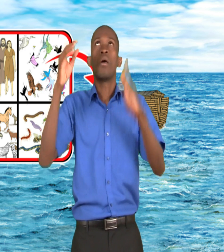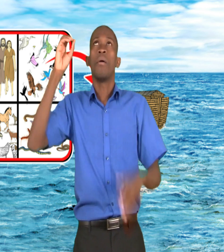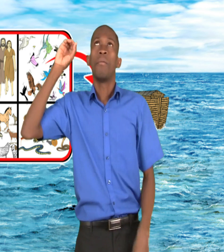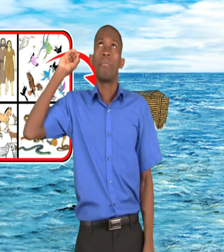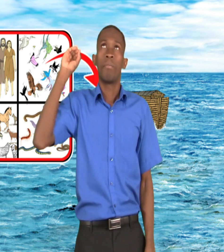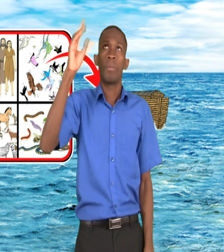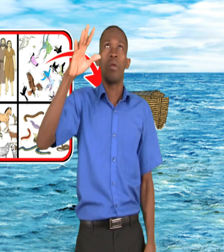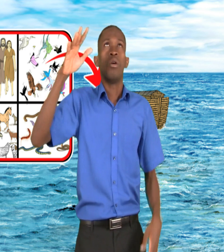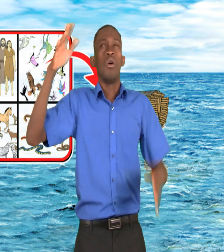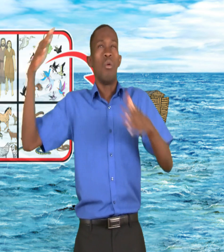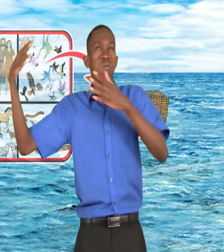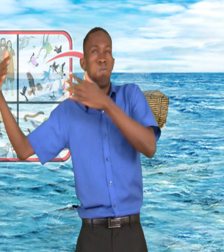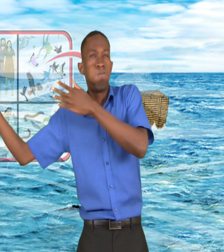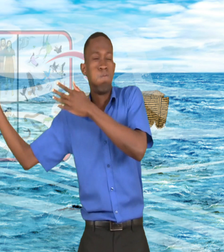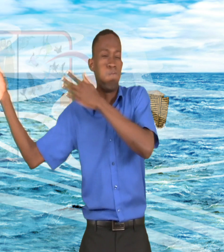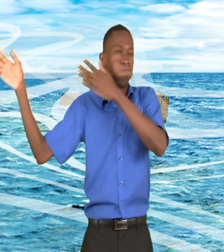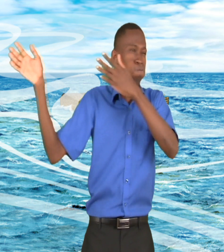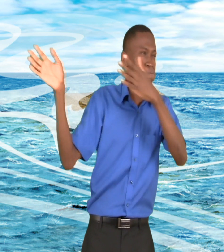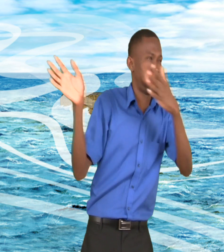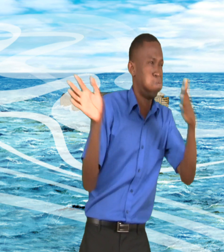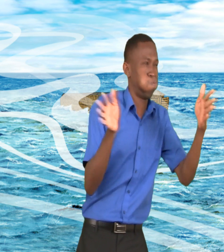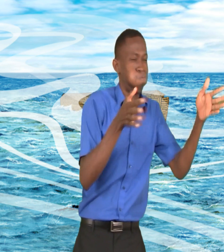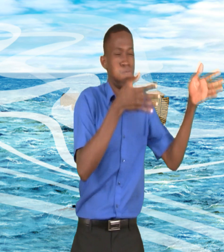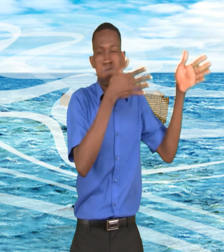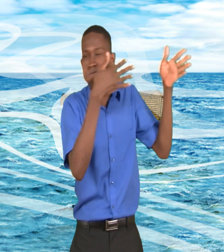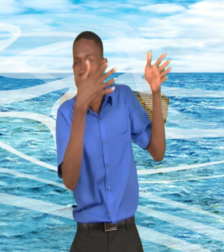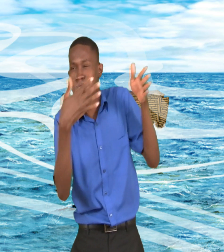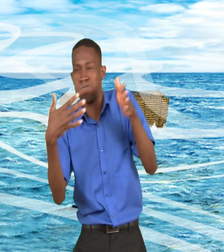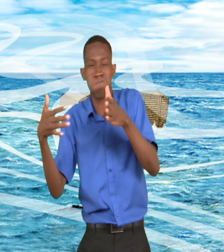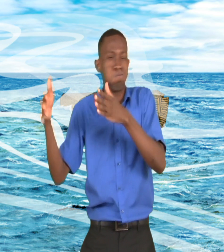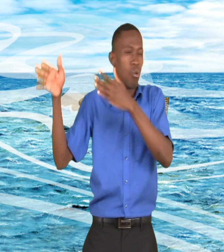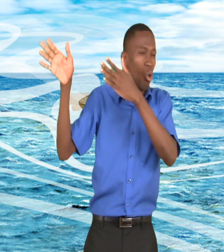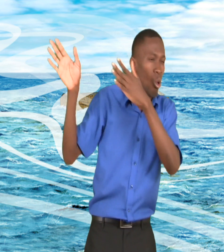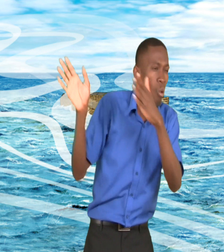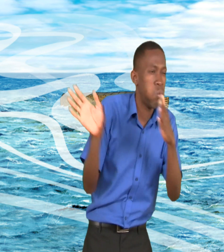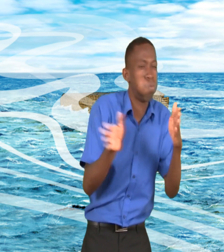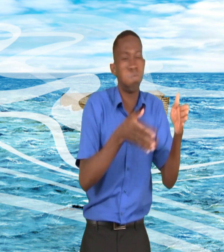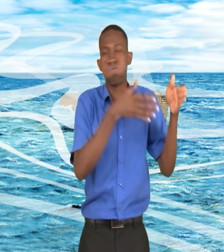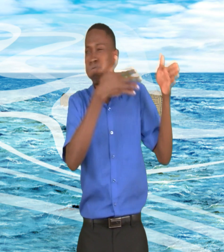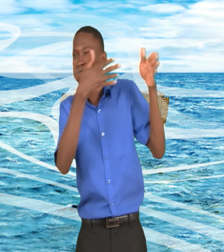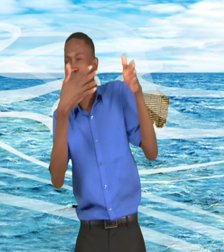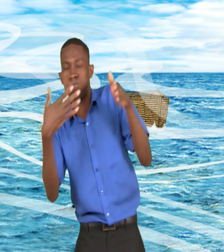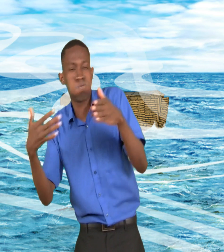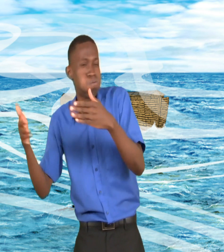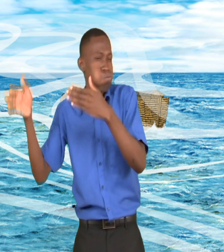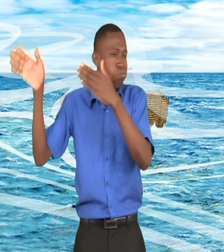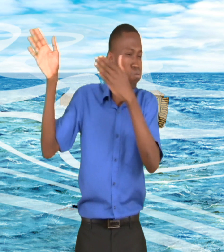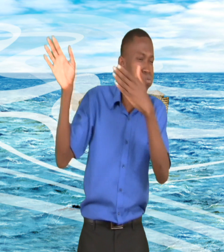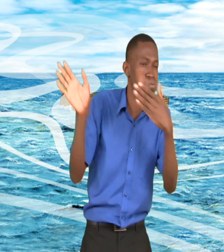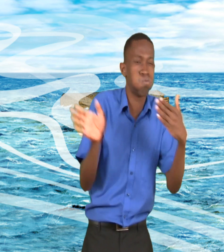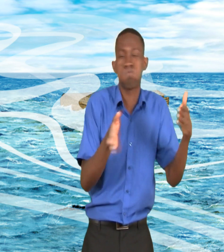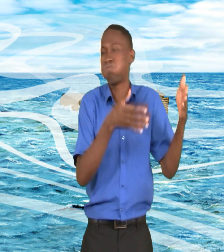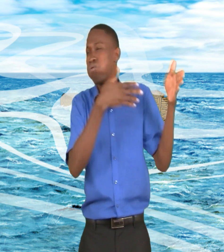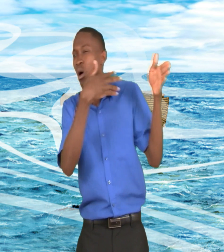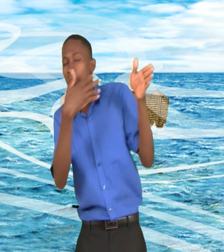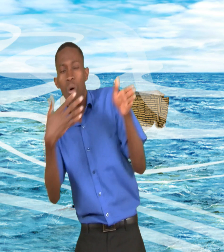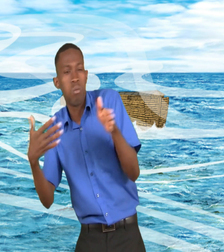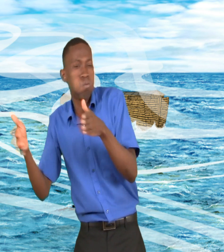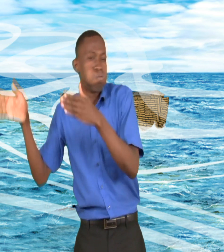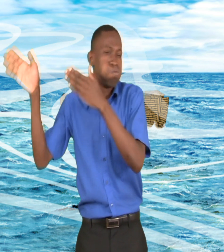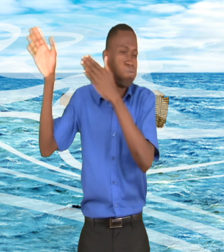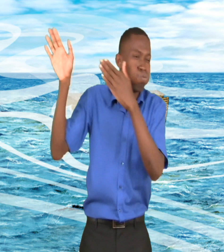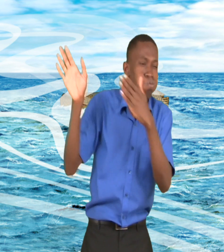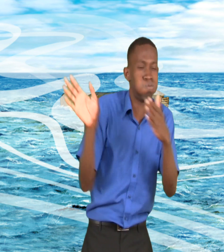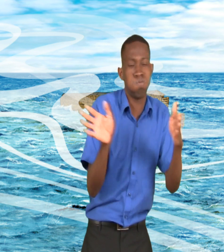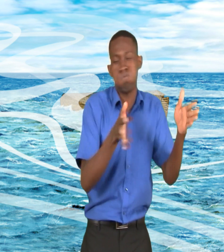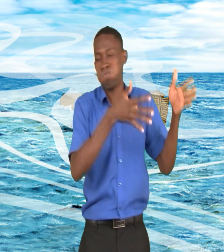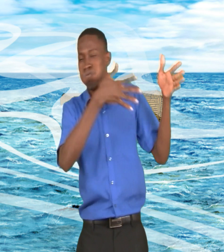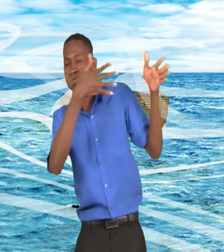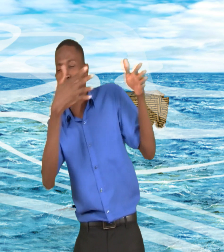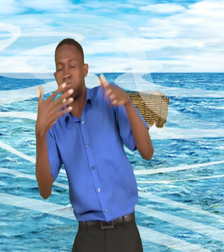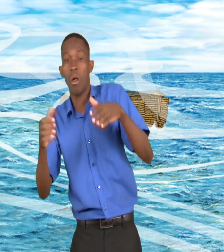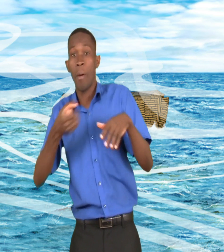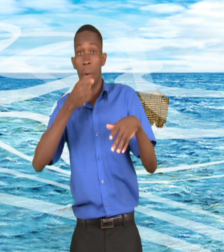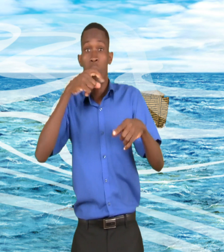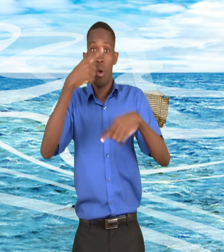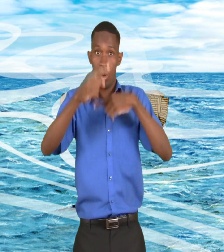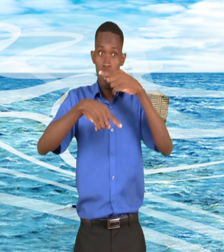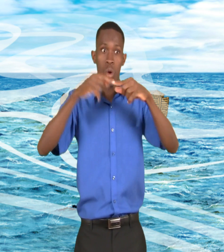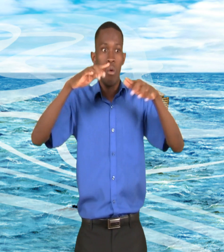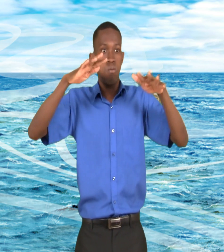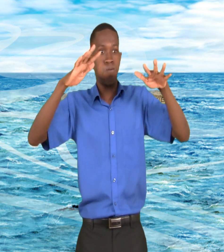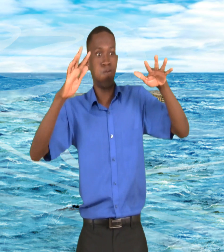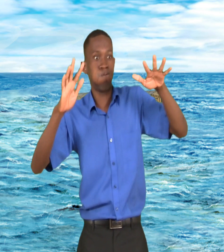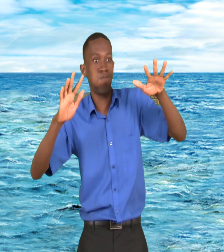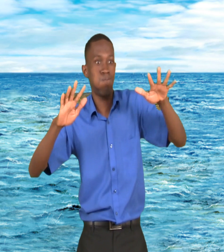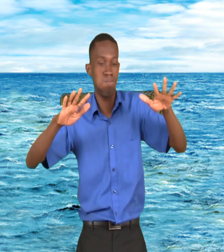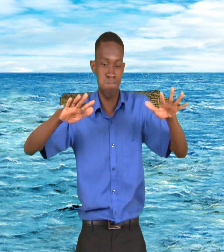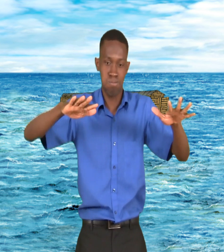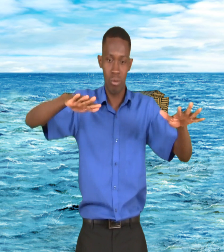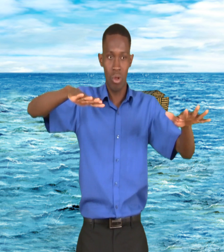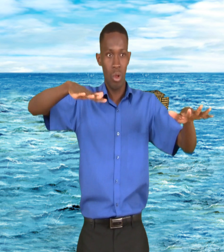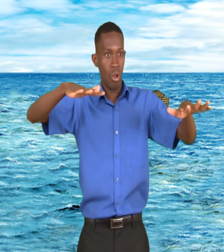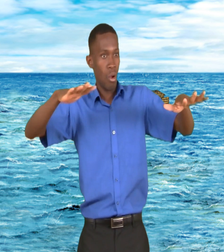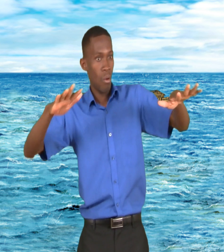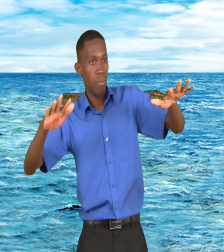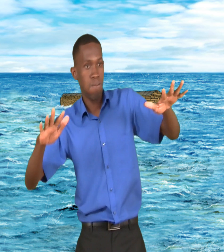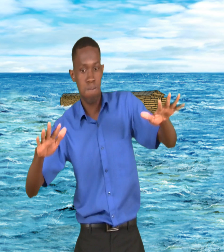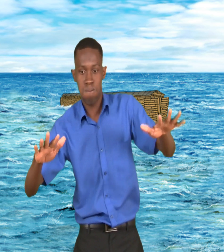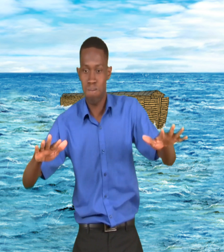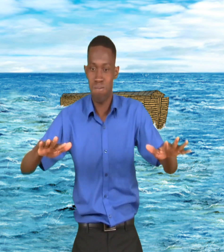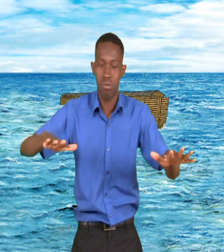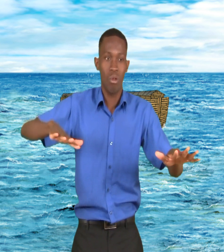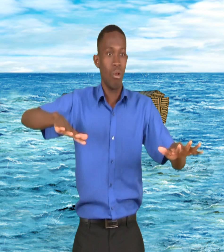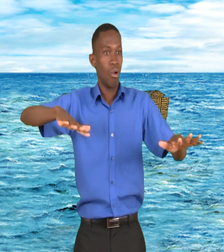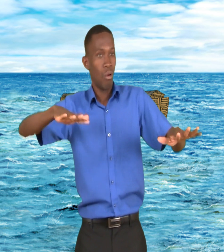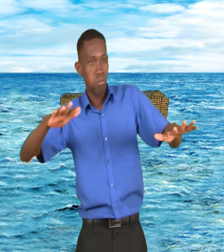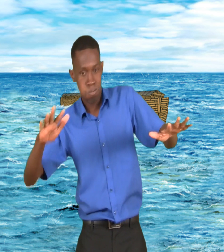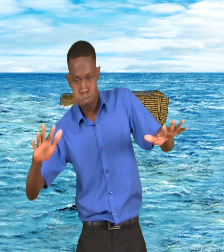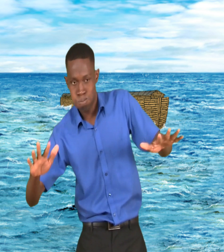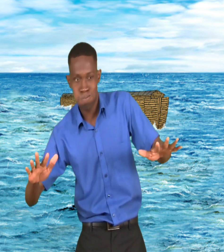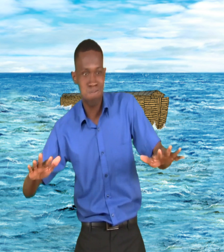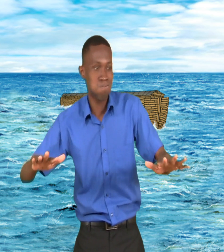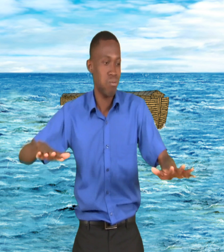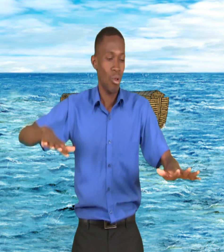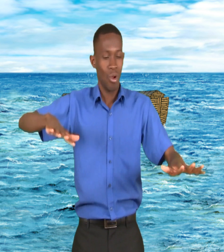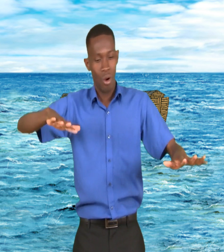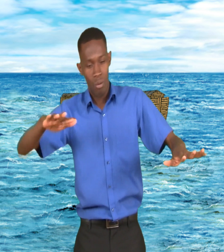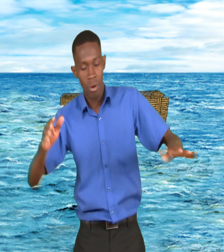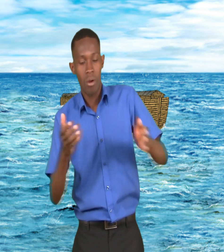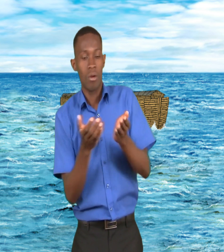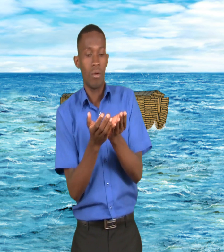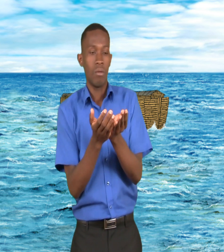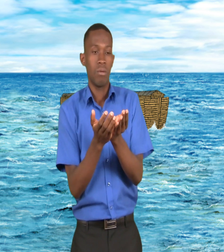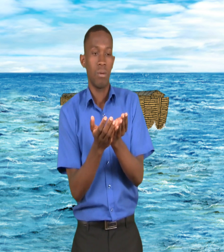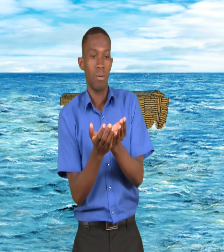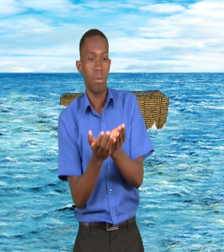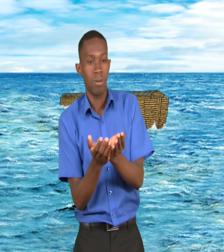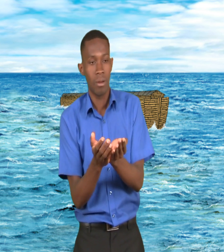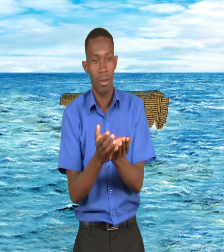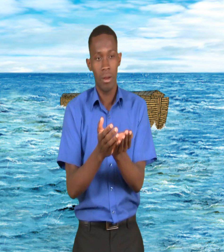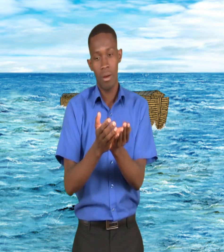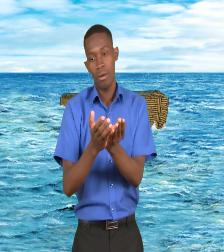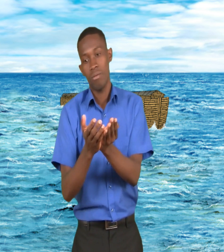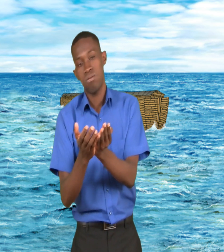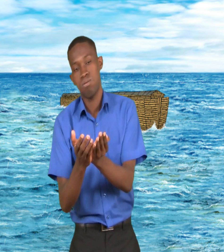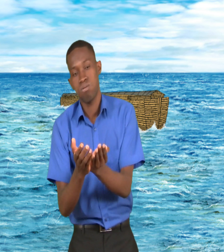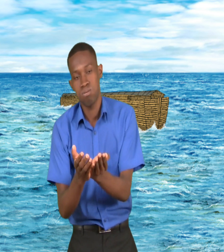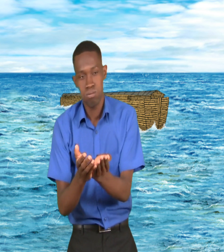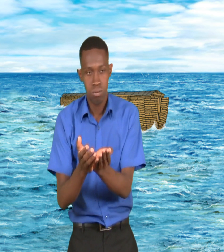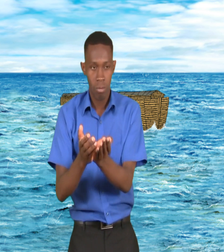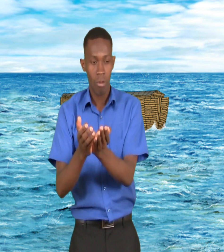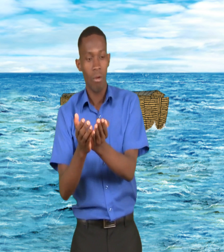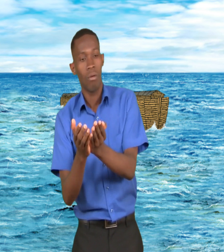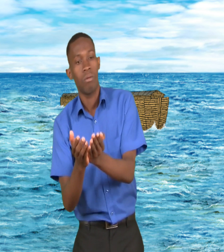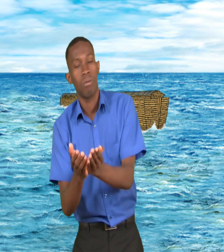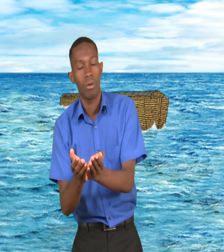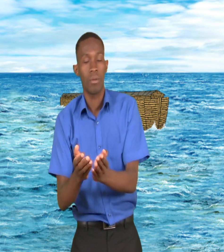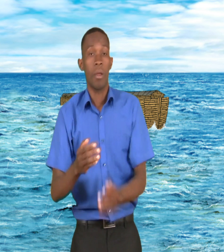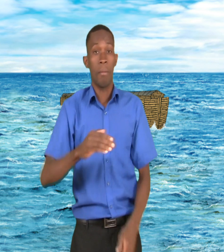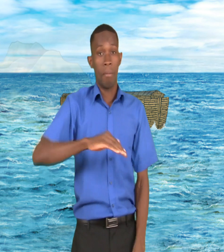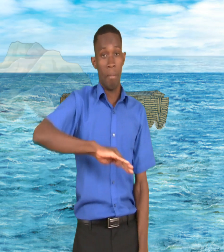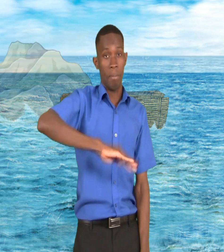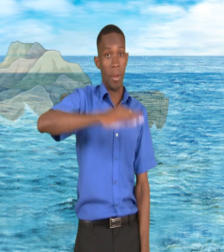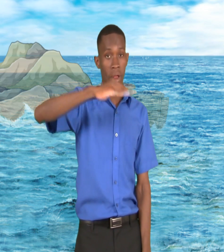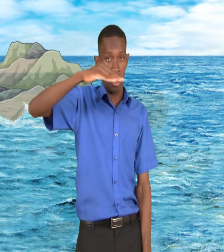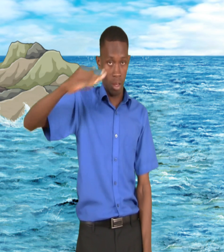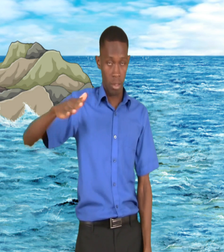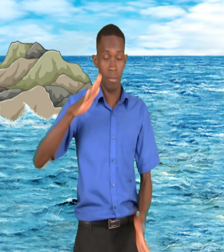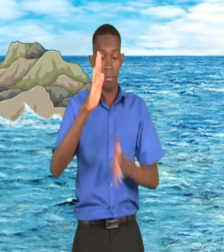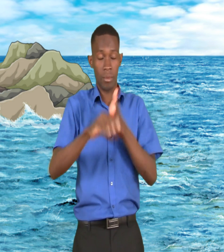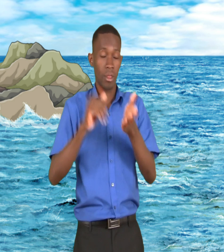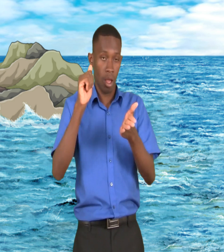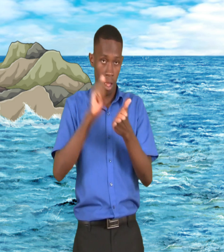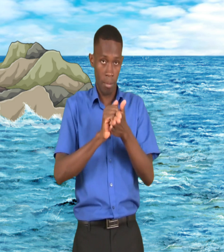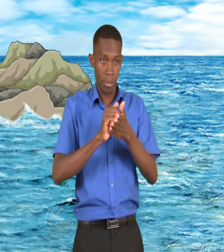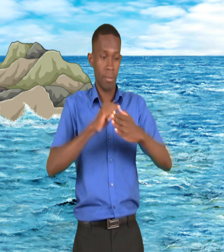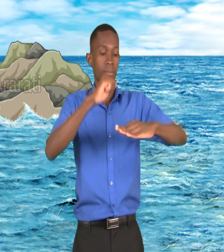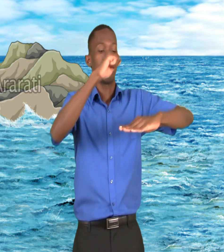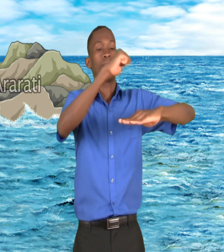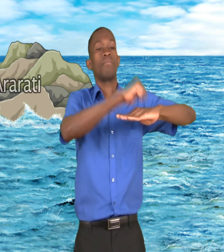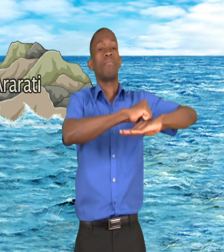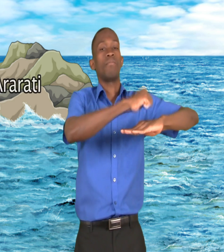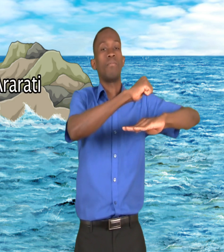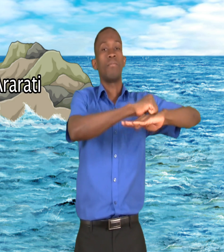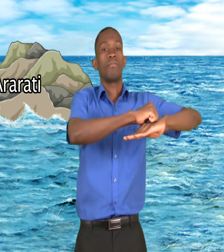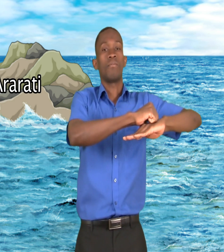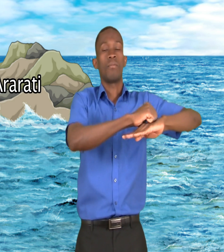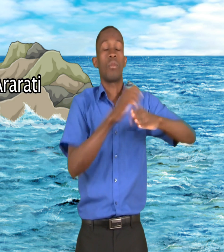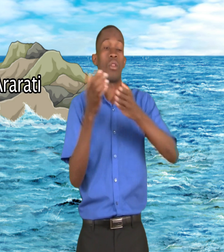And God sent a wind over the earth, and the waters began to subside. The springs of the deep and the floodgates of the heavens were closed, and the rain from the sky was restrained. The waters receded steadily from the earth, and after 150 days the waters had gone down.